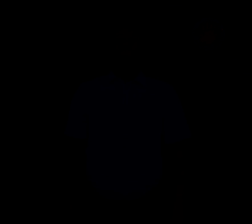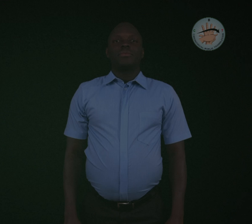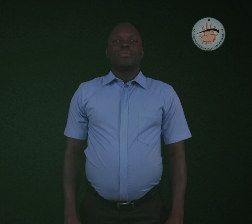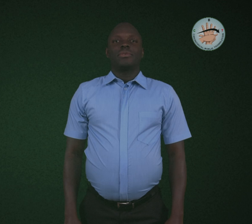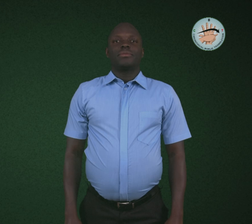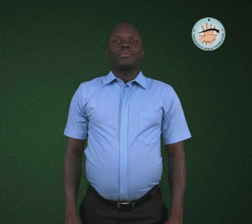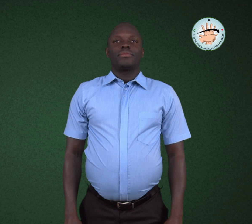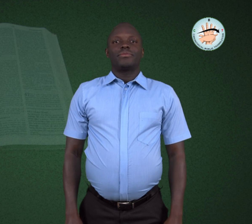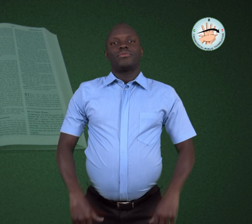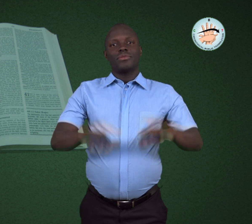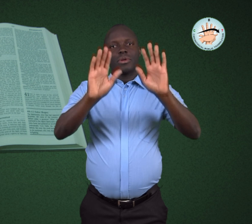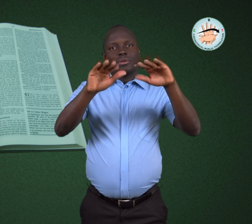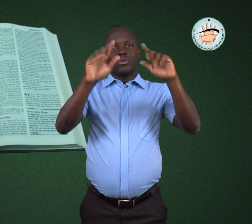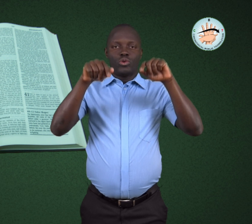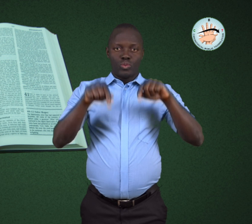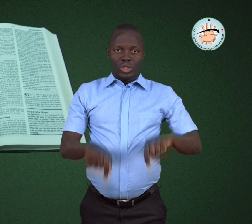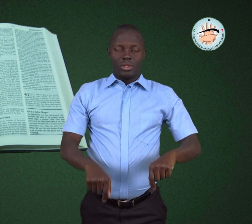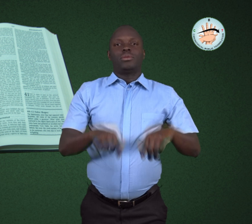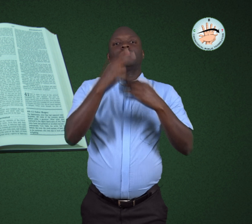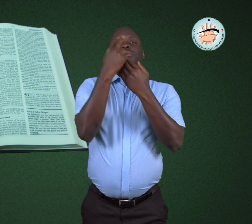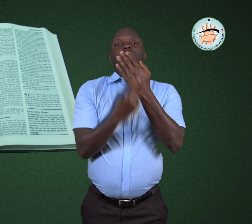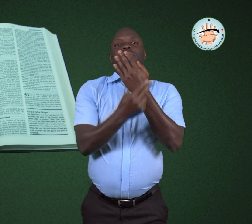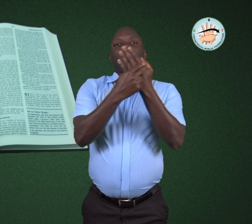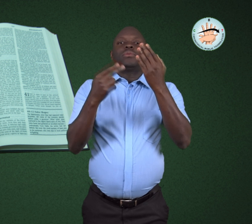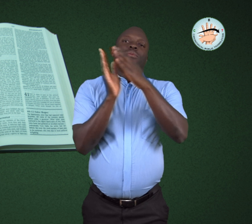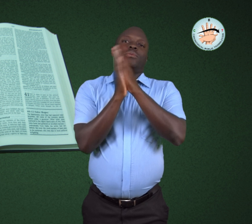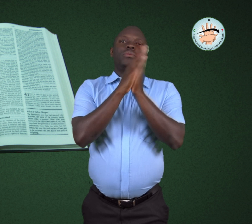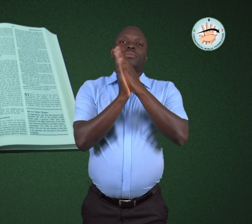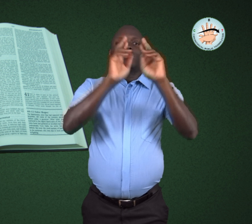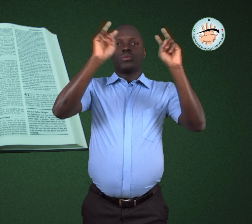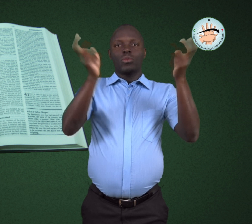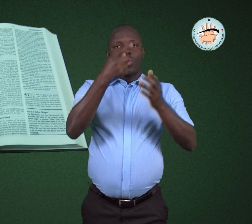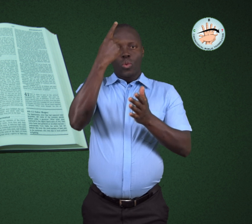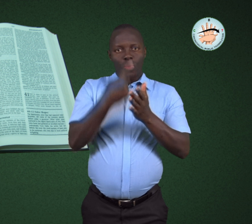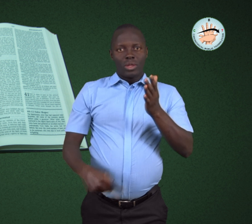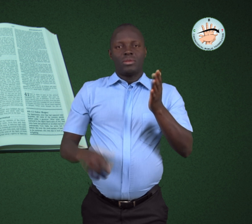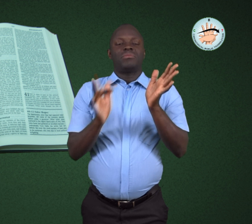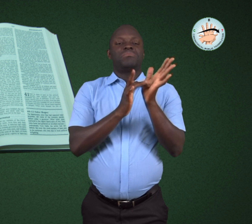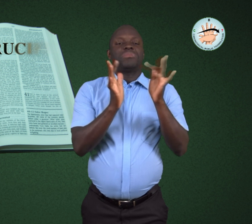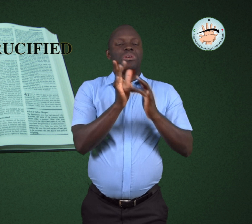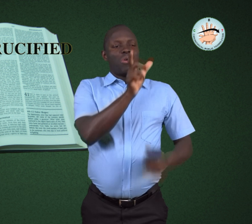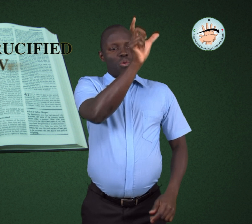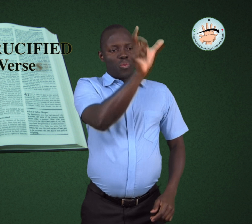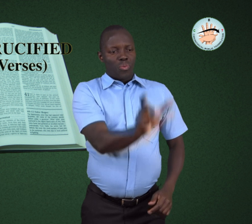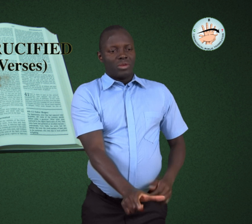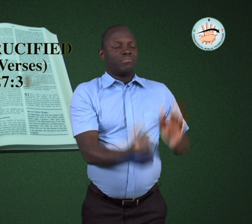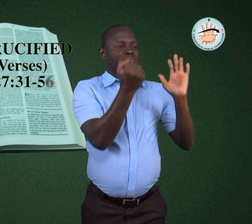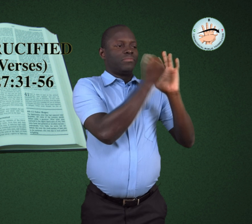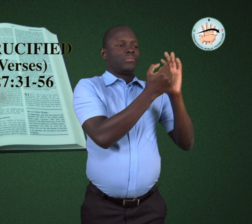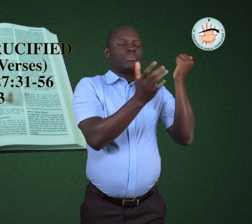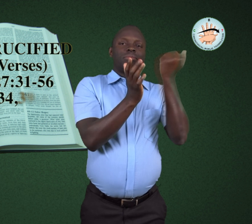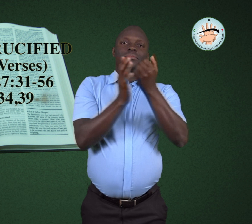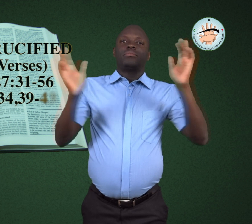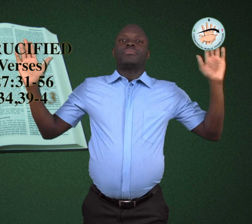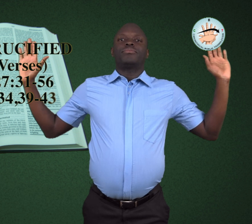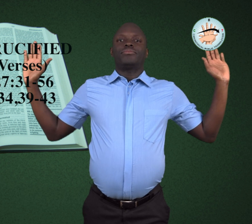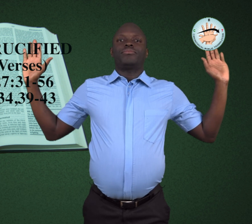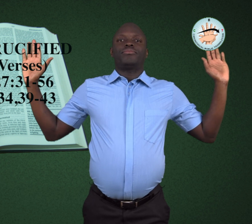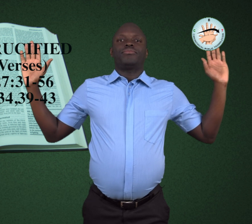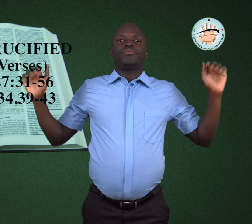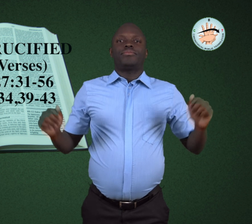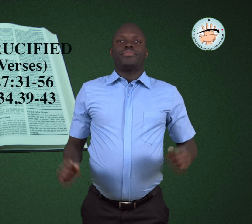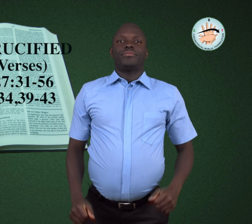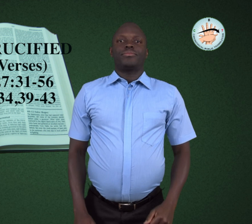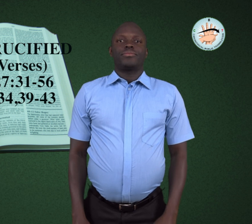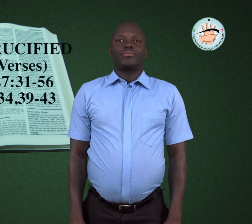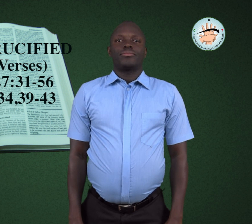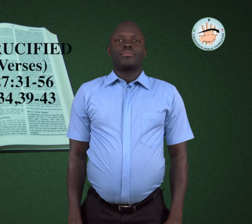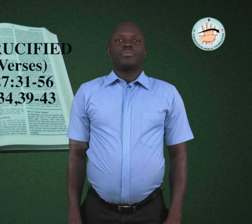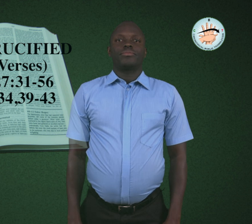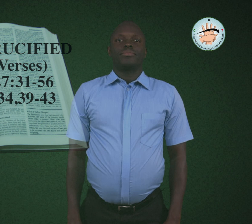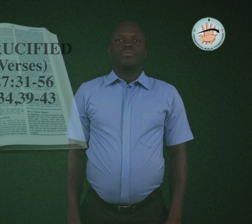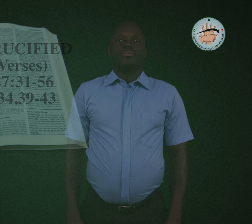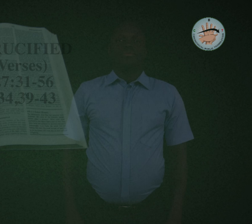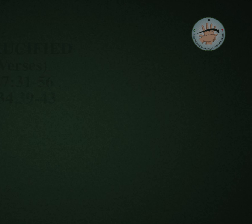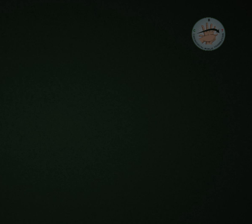Jesus is crucified